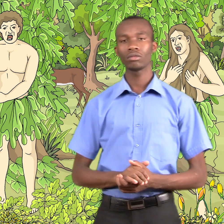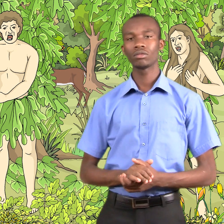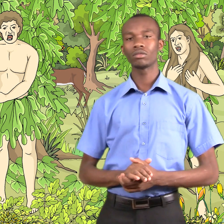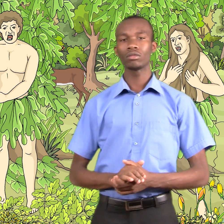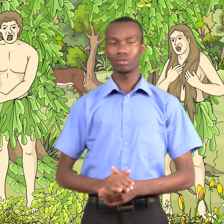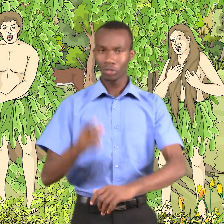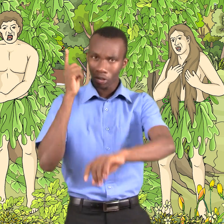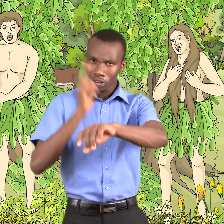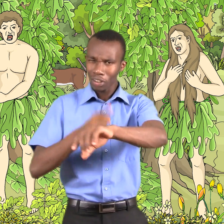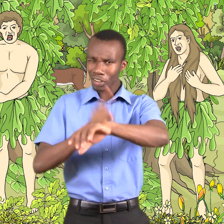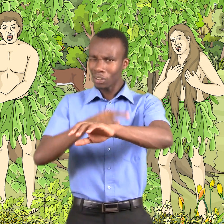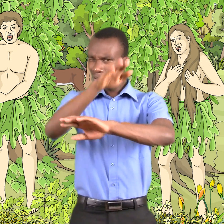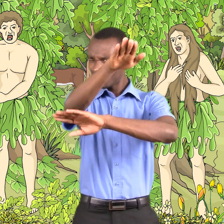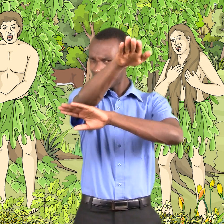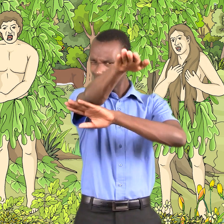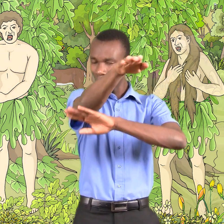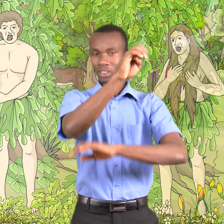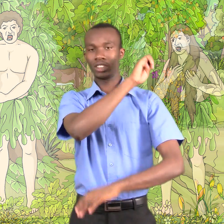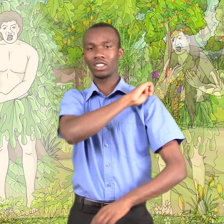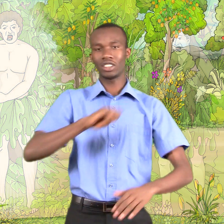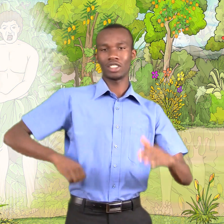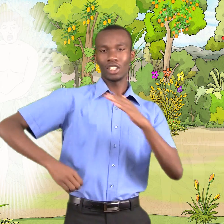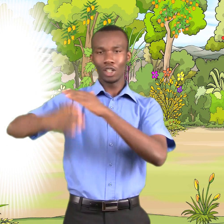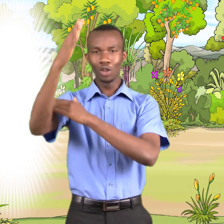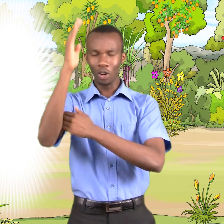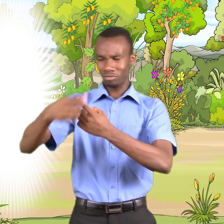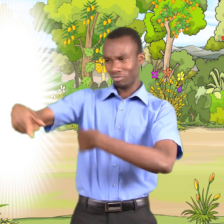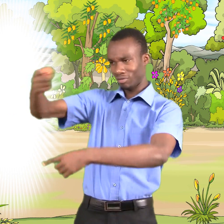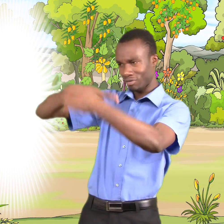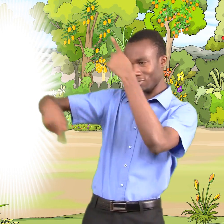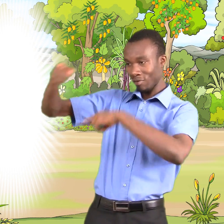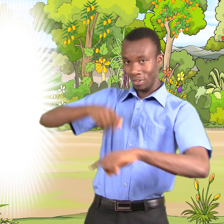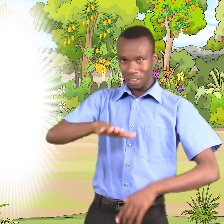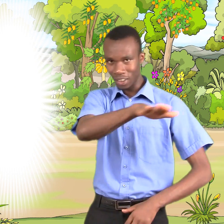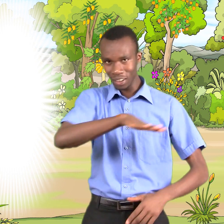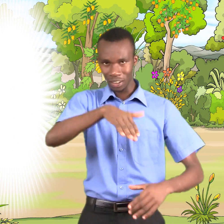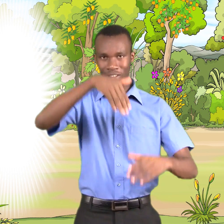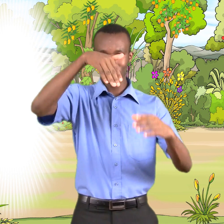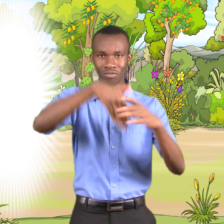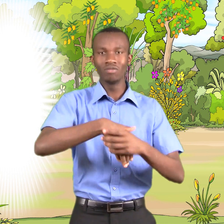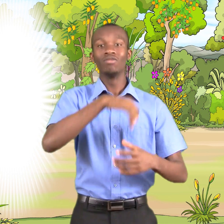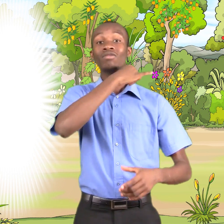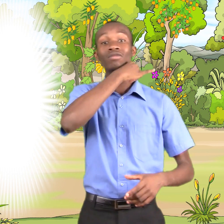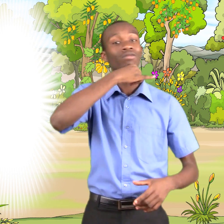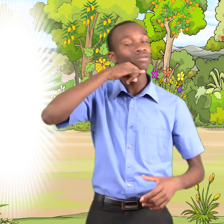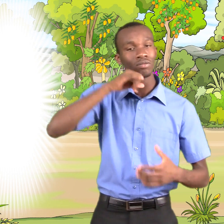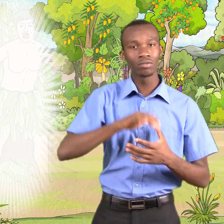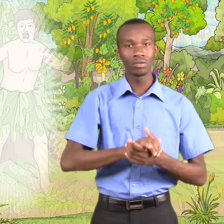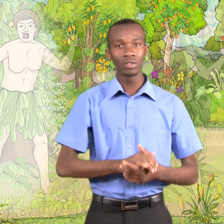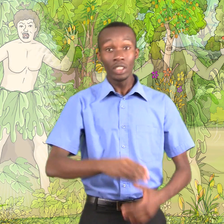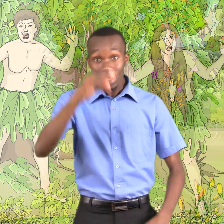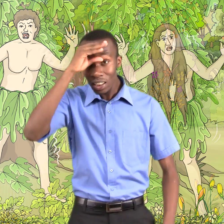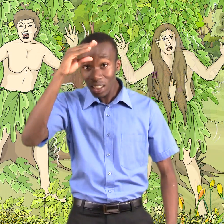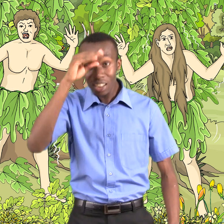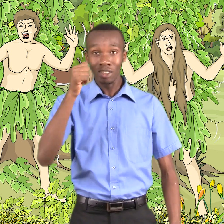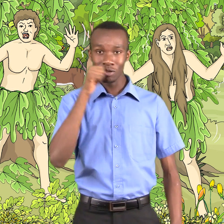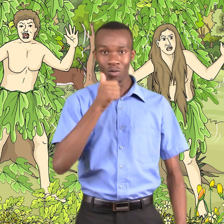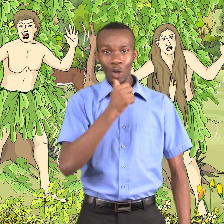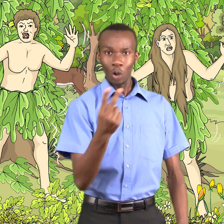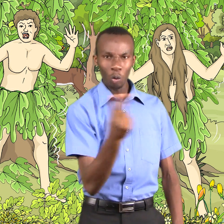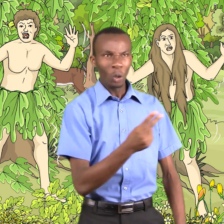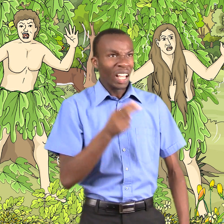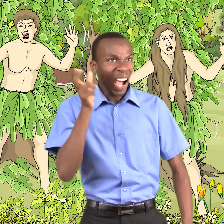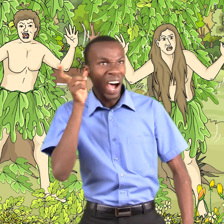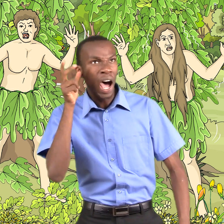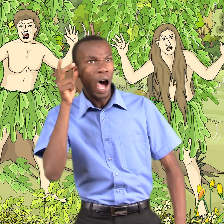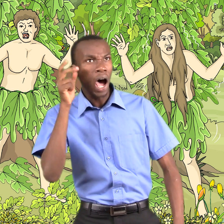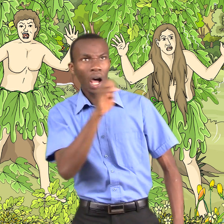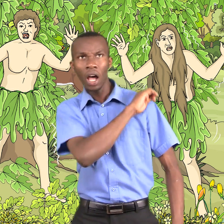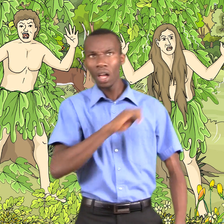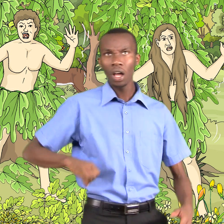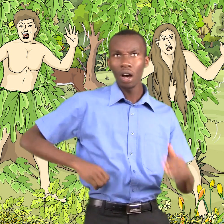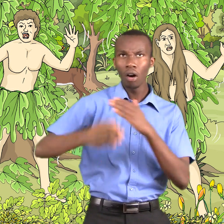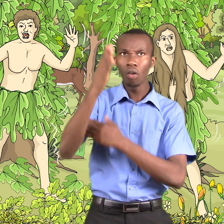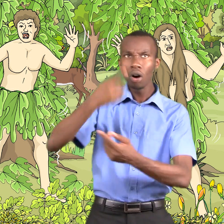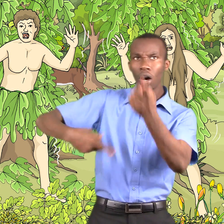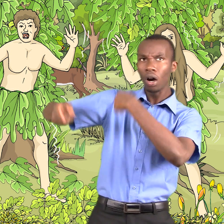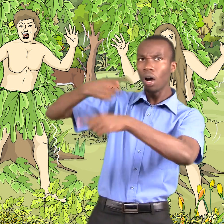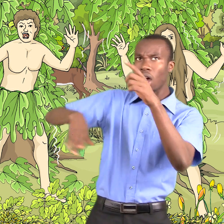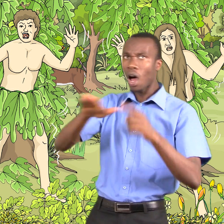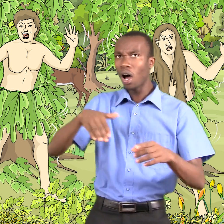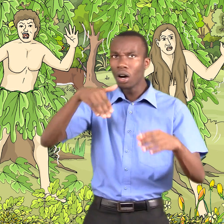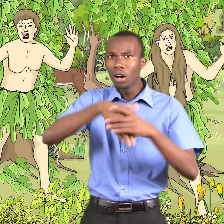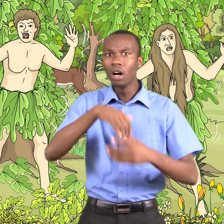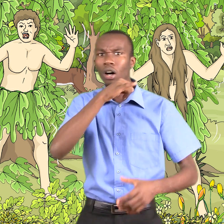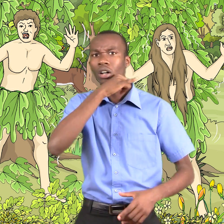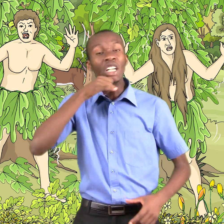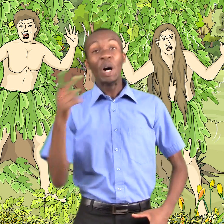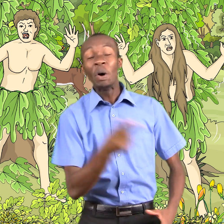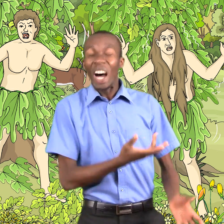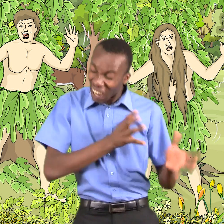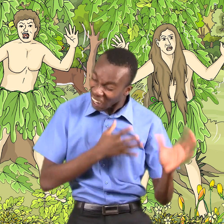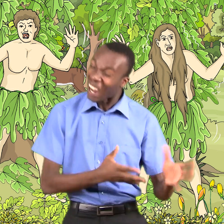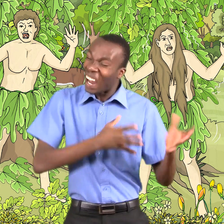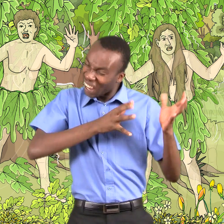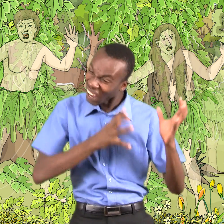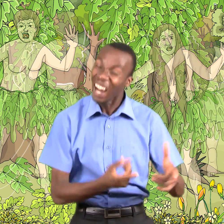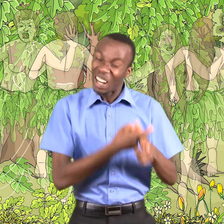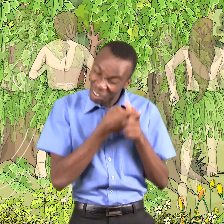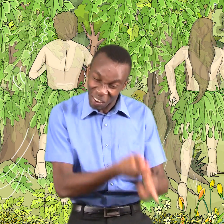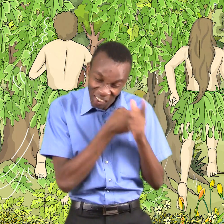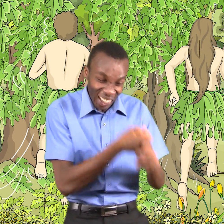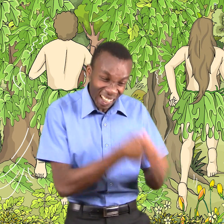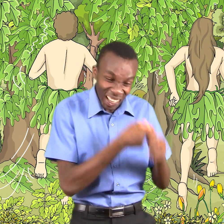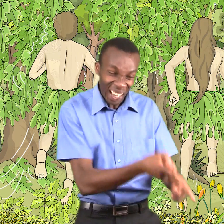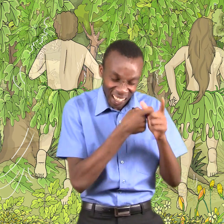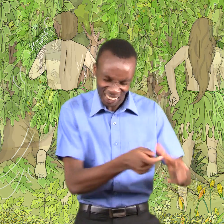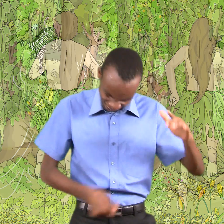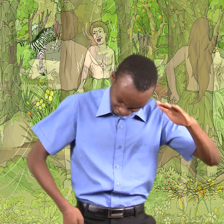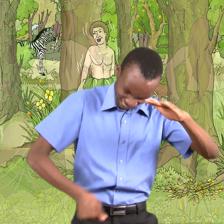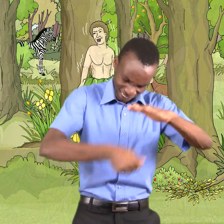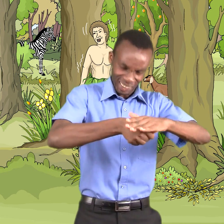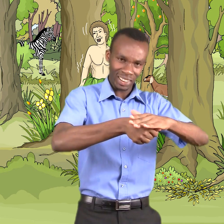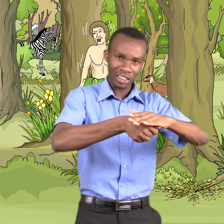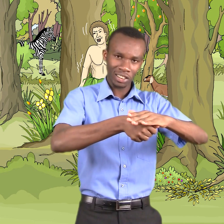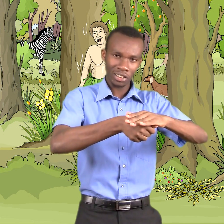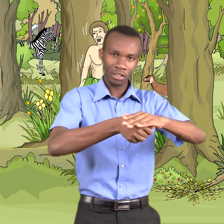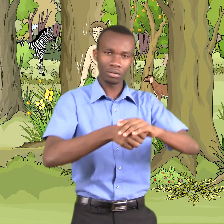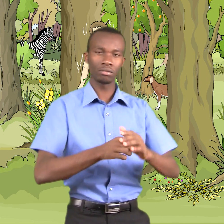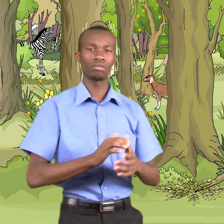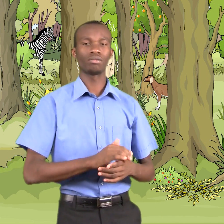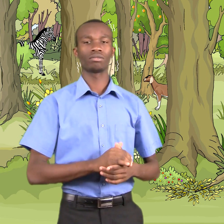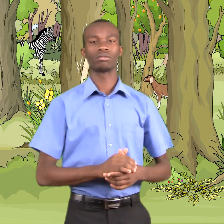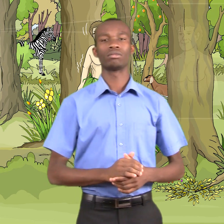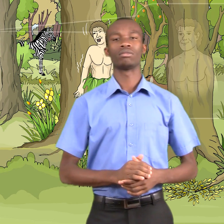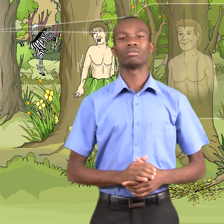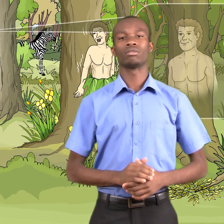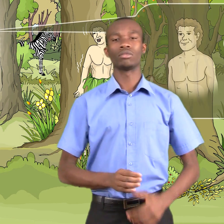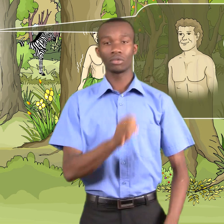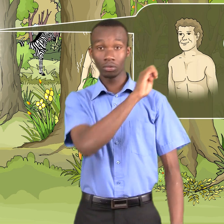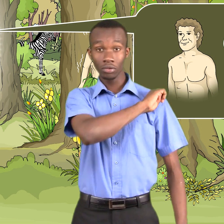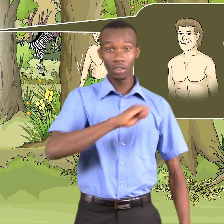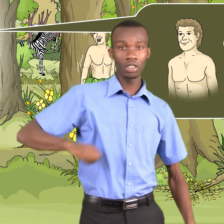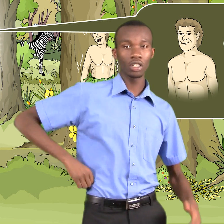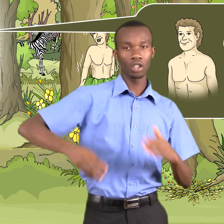Then the man and his wife heard the voice of the LORD God walking in the garden in the breeze of the day, and they hid themselves from the presence of the LORD God among the trees of the garden.